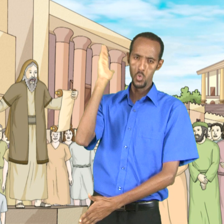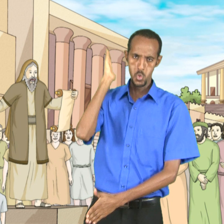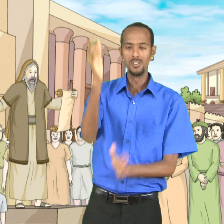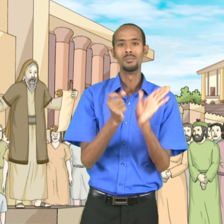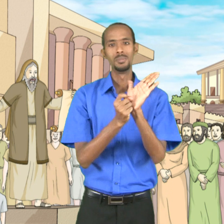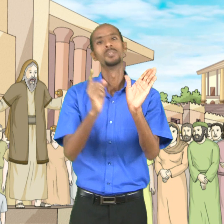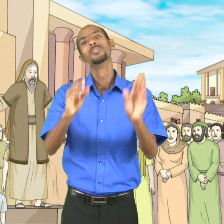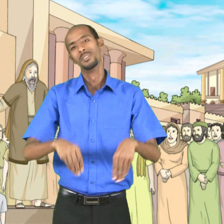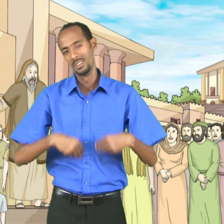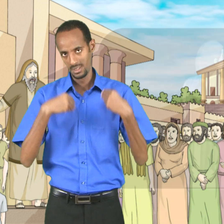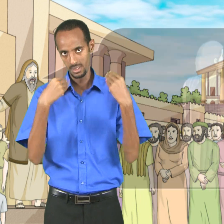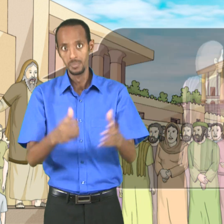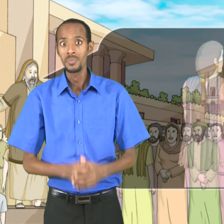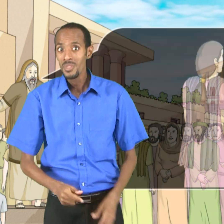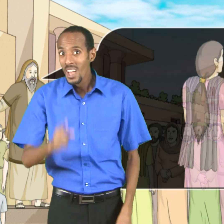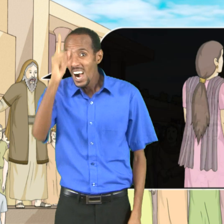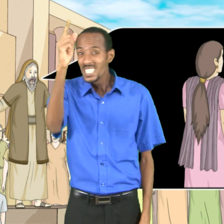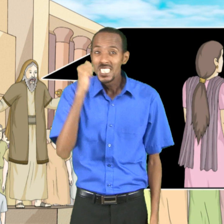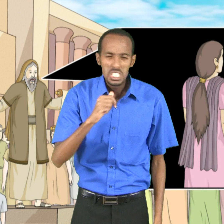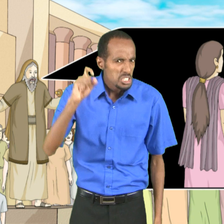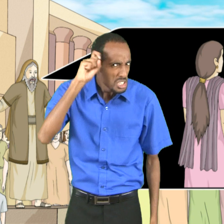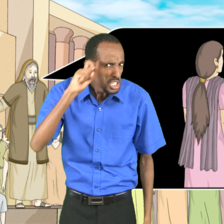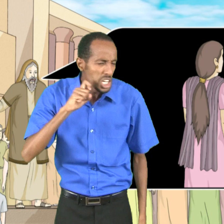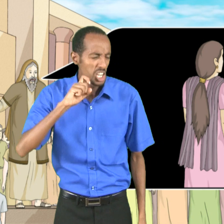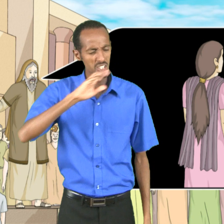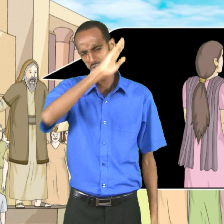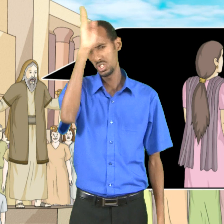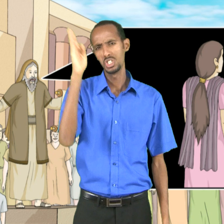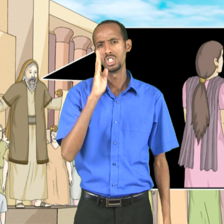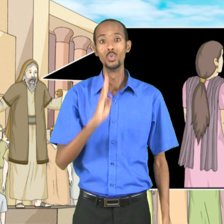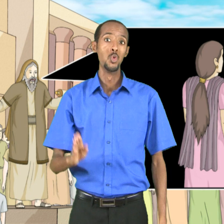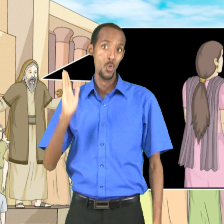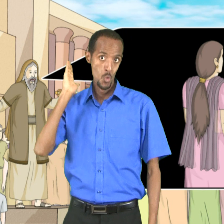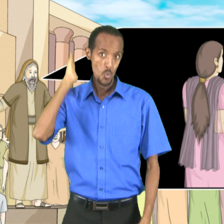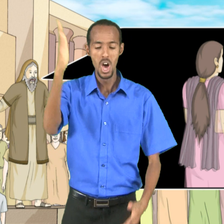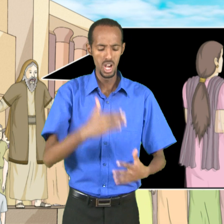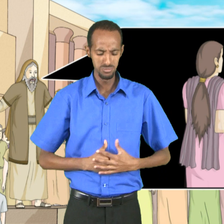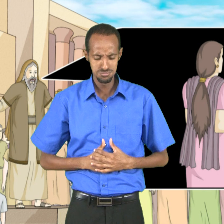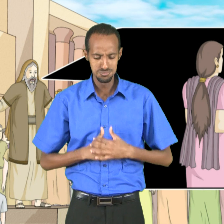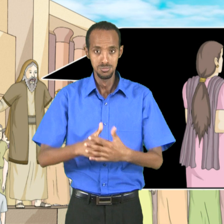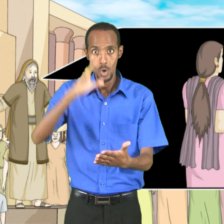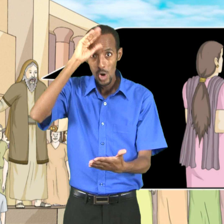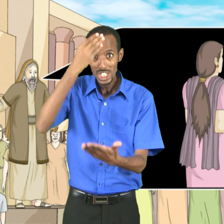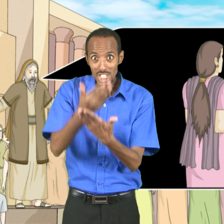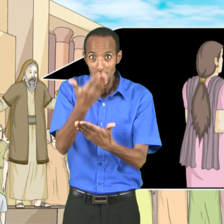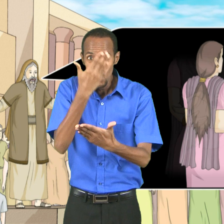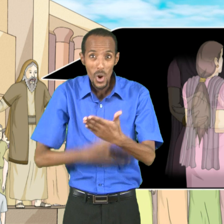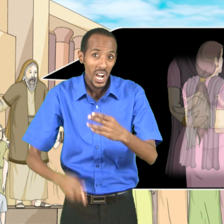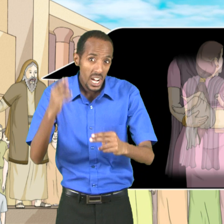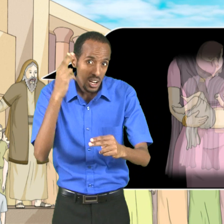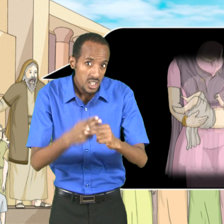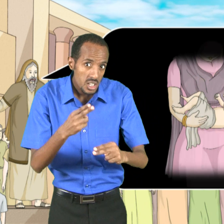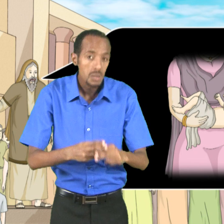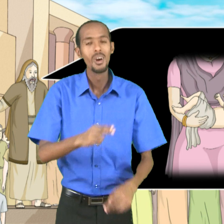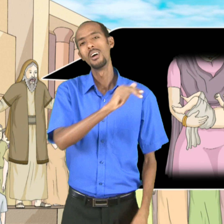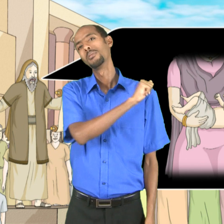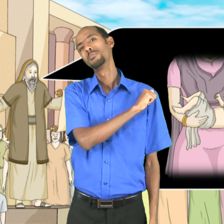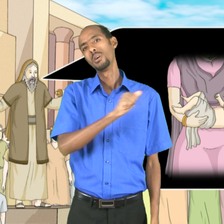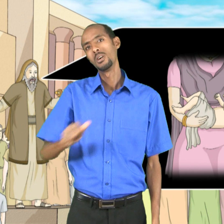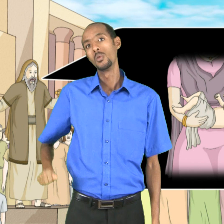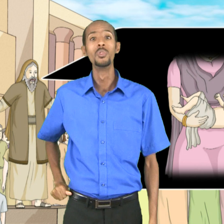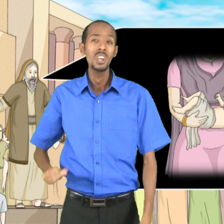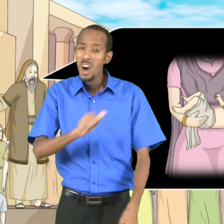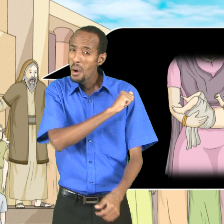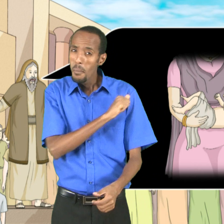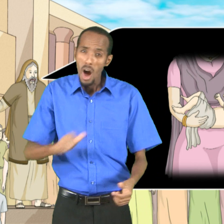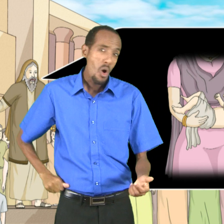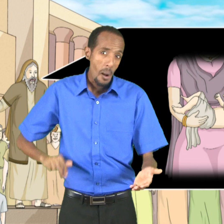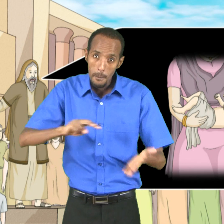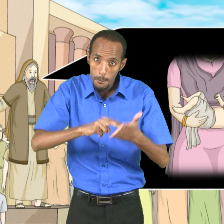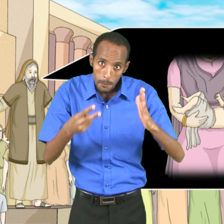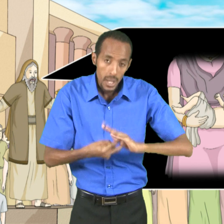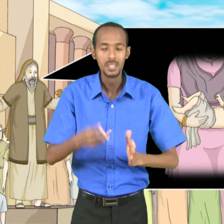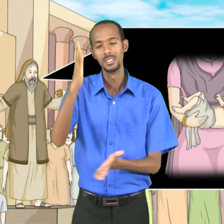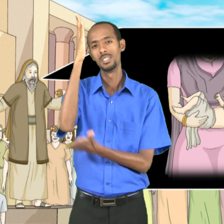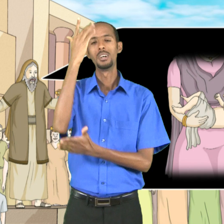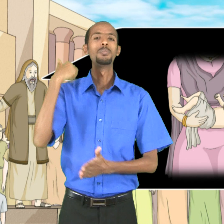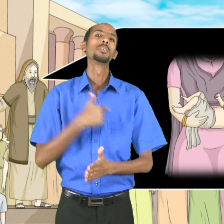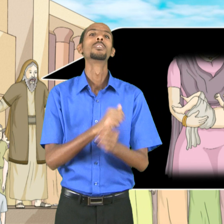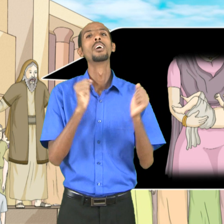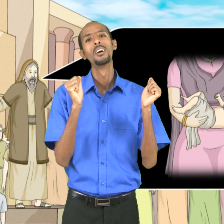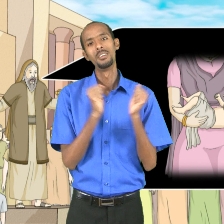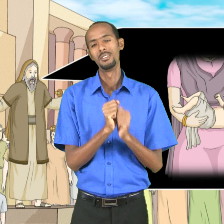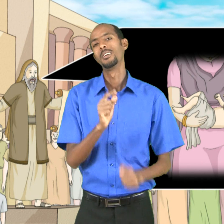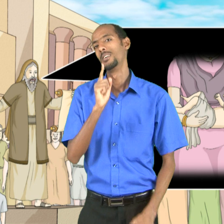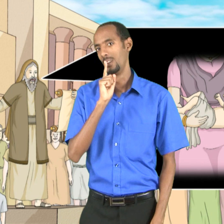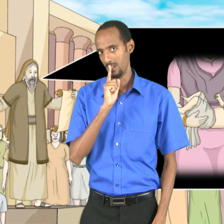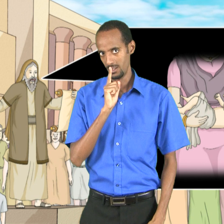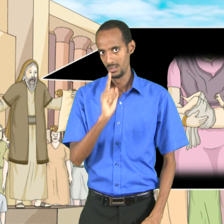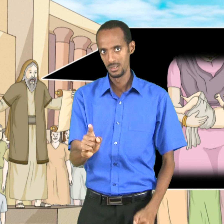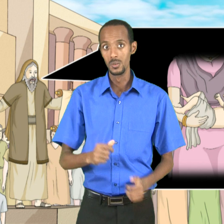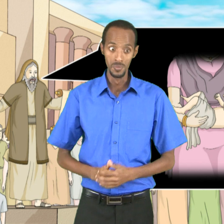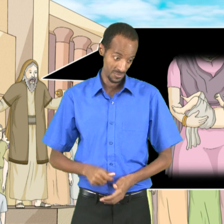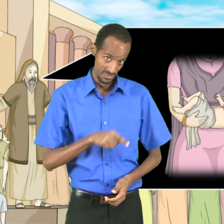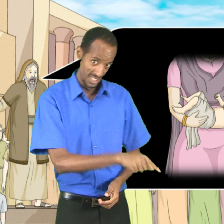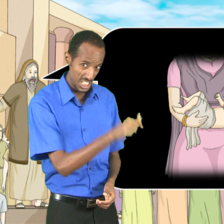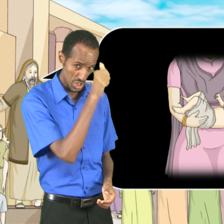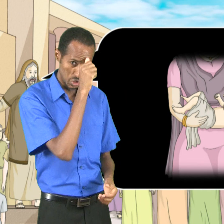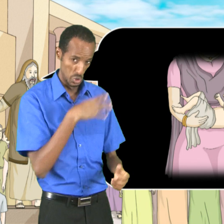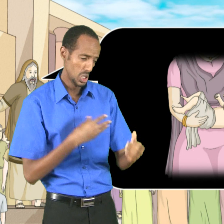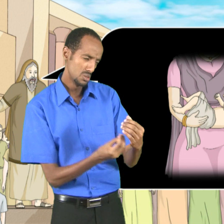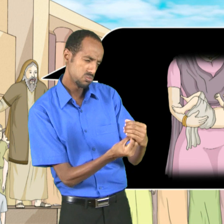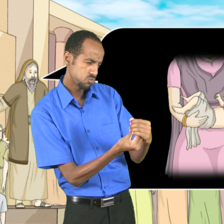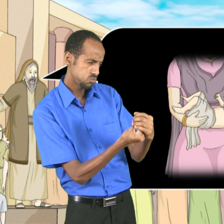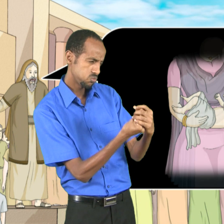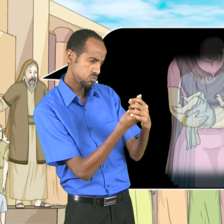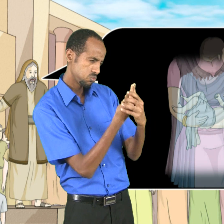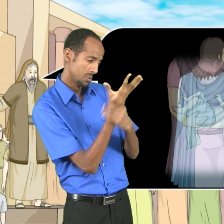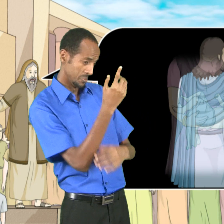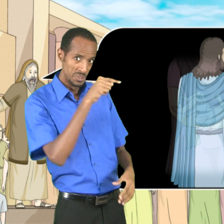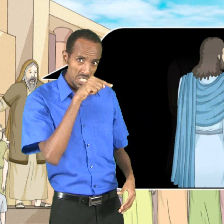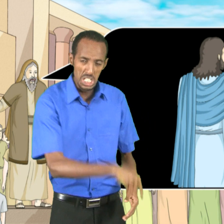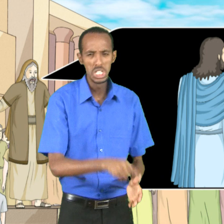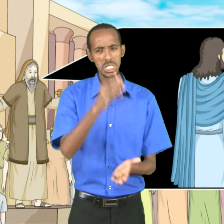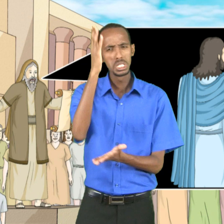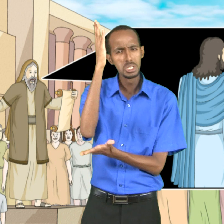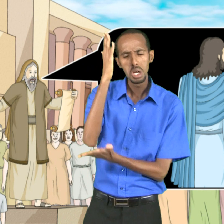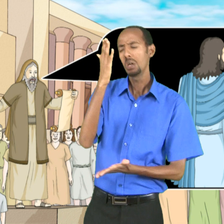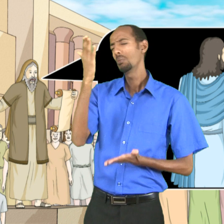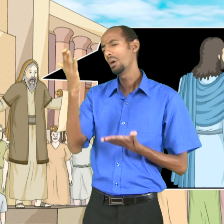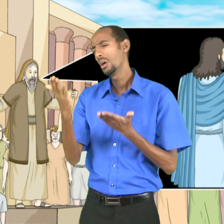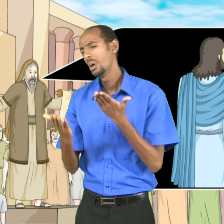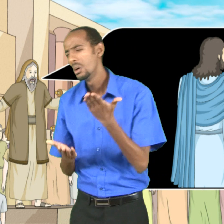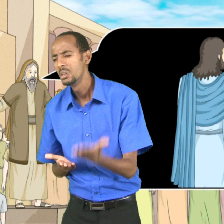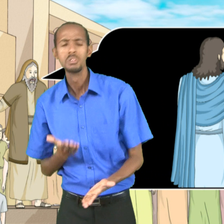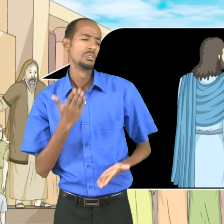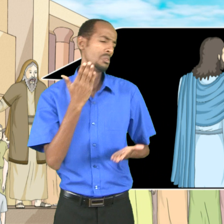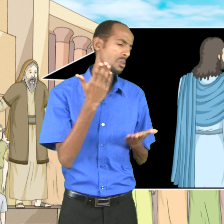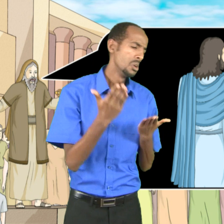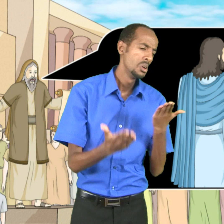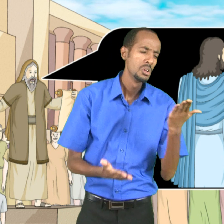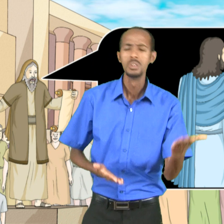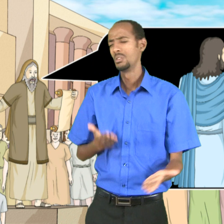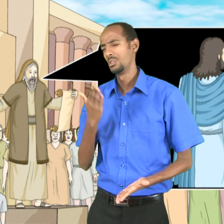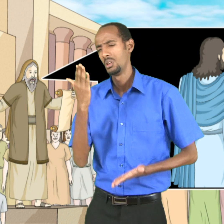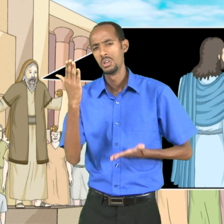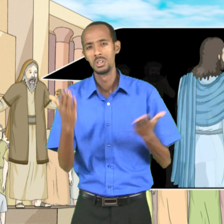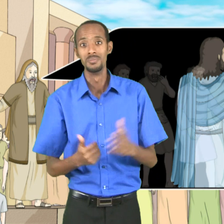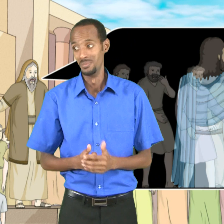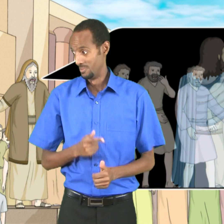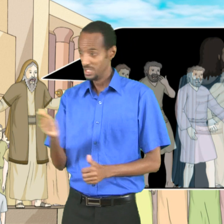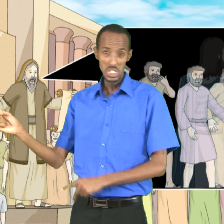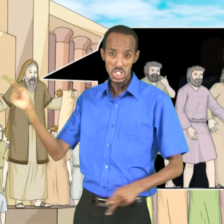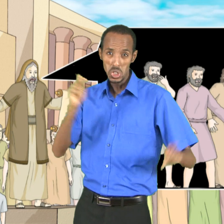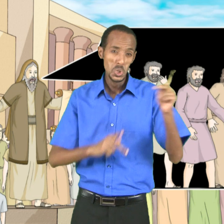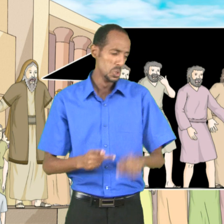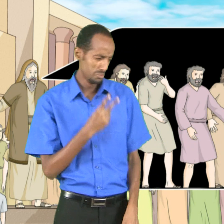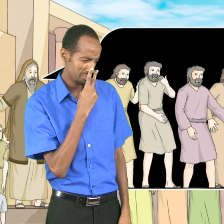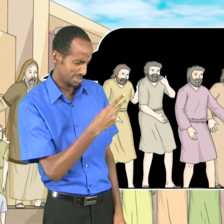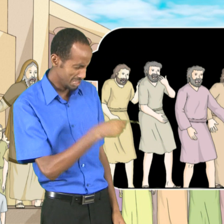Therefore the Lord Himself will give you a sign: Behold, the virgin will be with child and will give birth to a son, and will call Him Immanuel. He grew up before Him like a tender shoot, and like a root out of dry ground. He had no stately form or majesty to attract us, no beauty that we should desire Him.